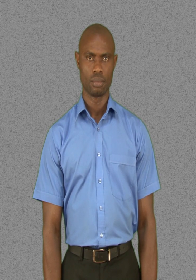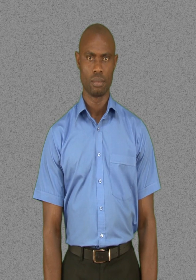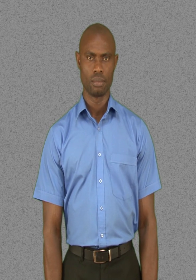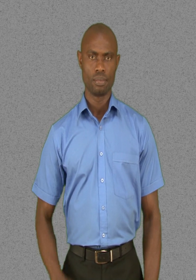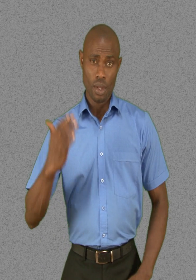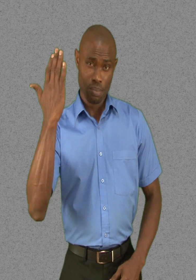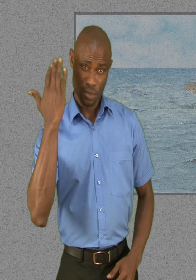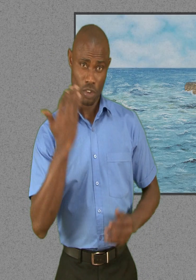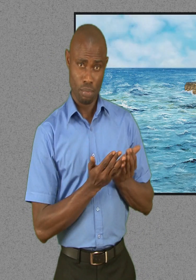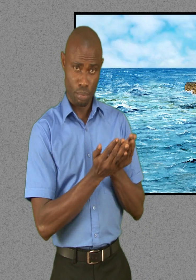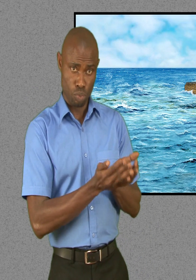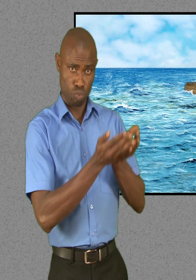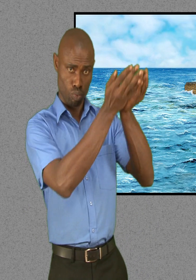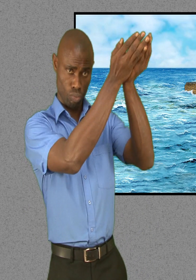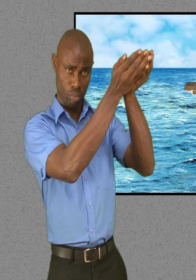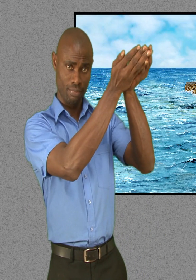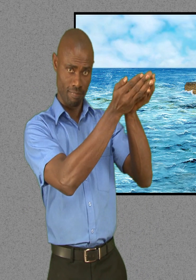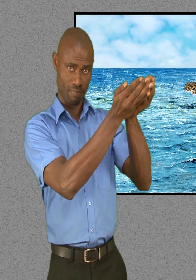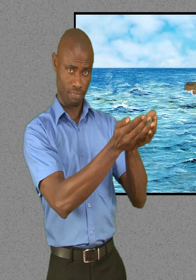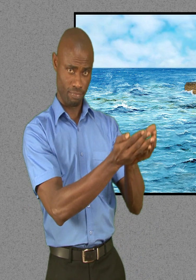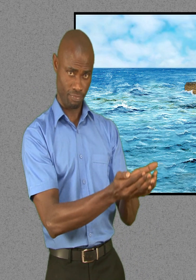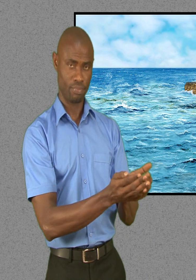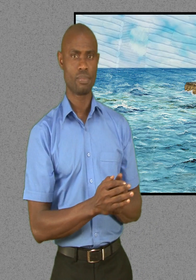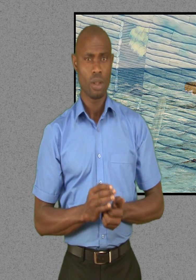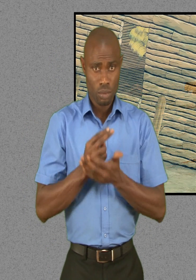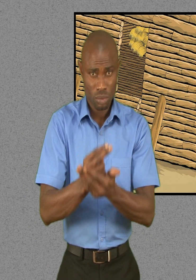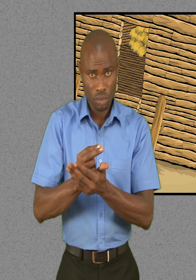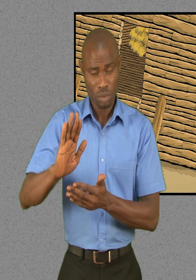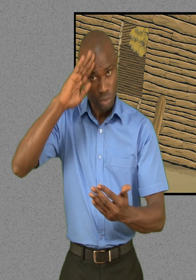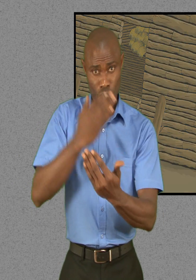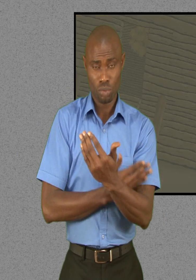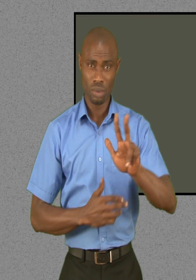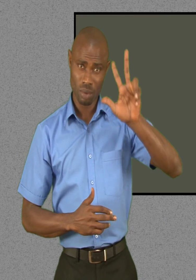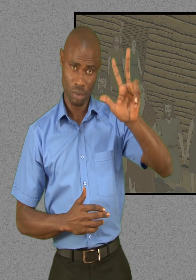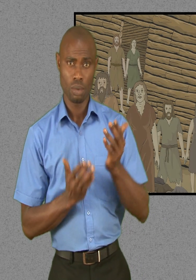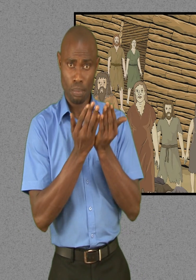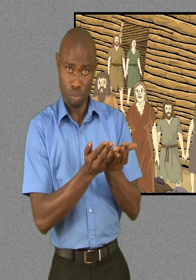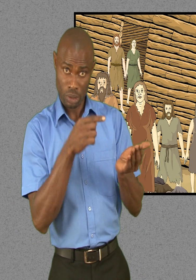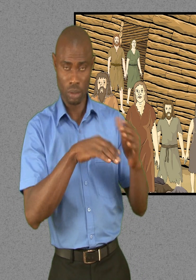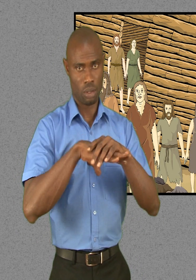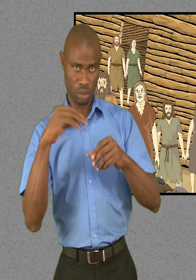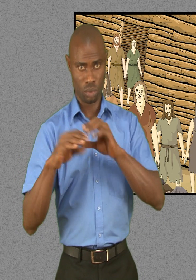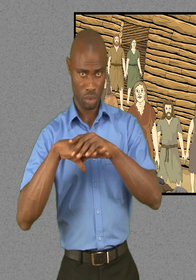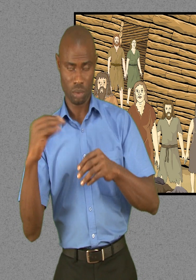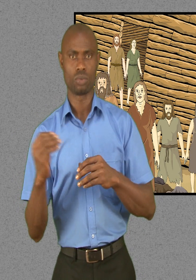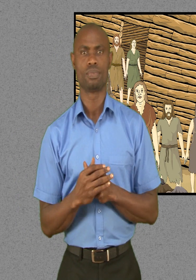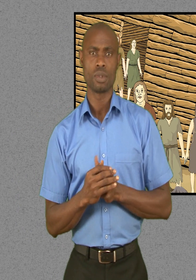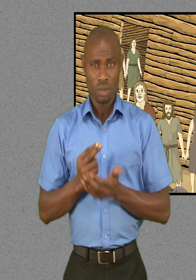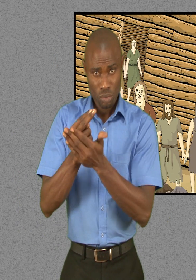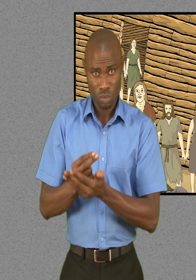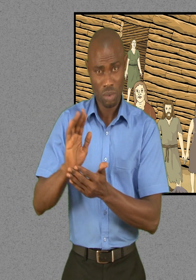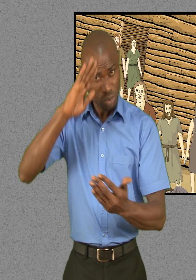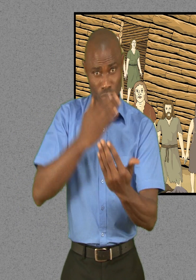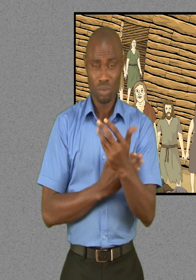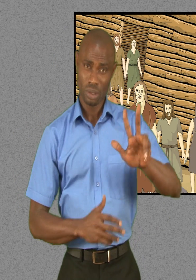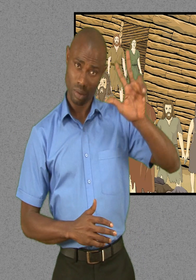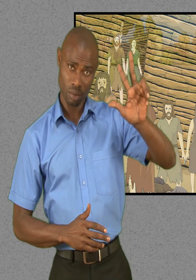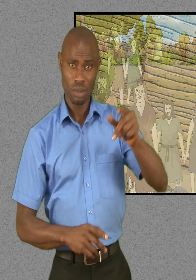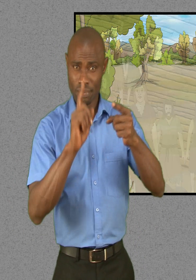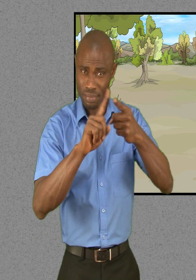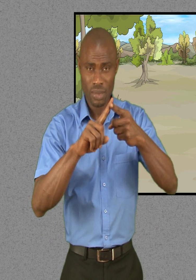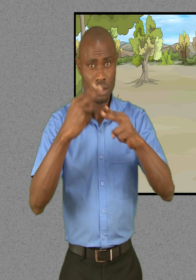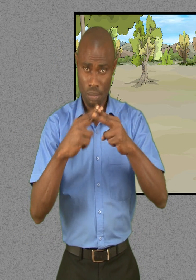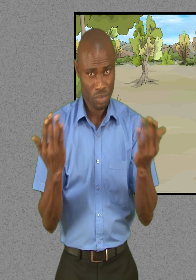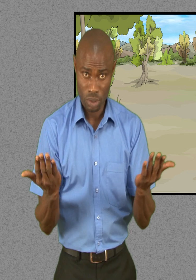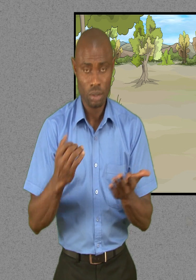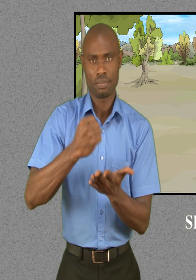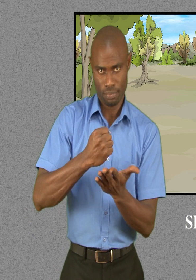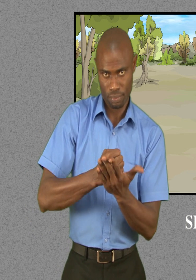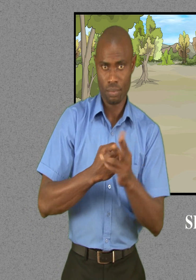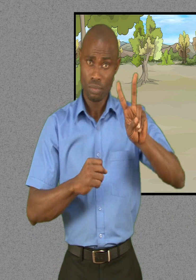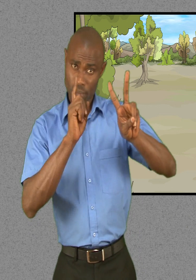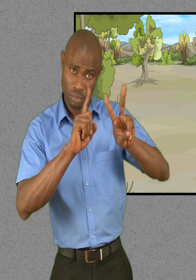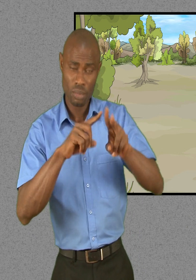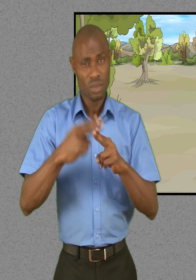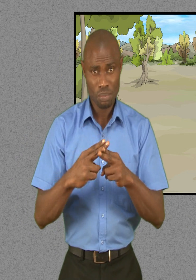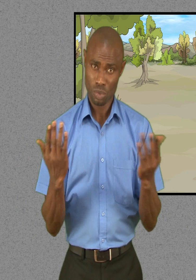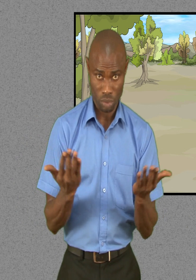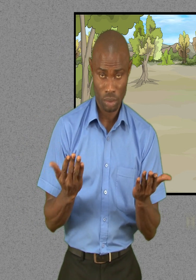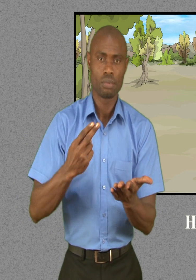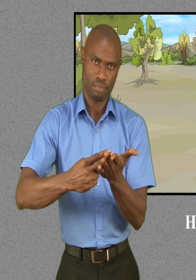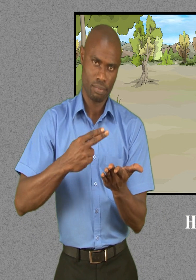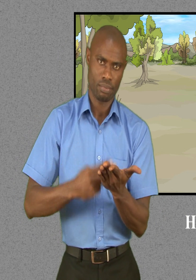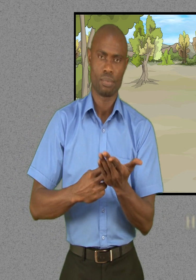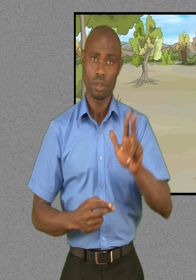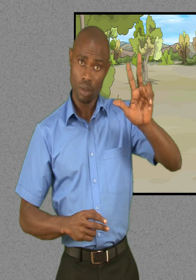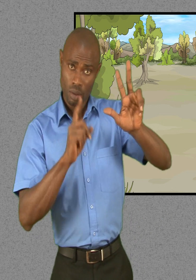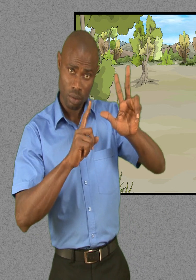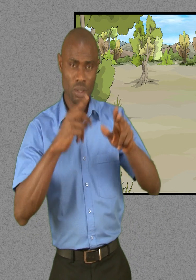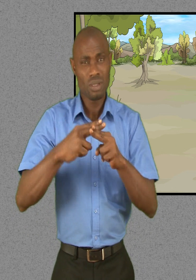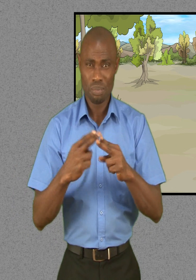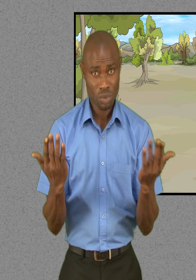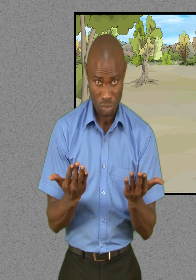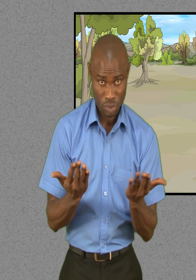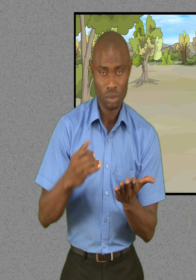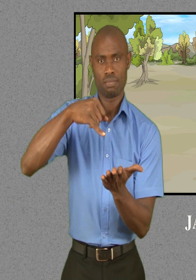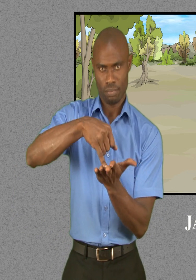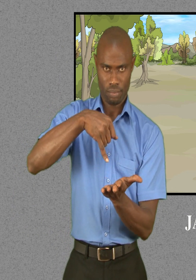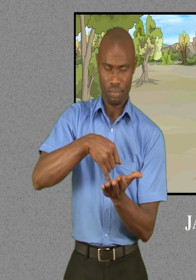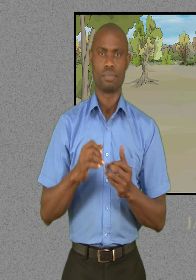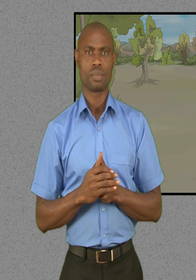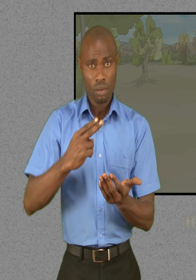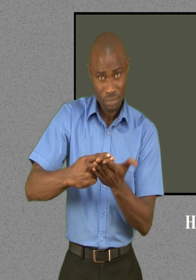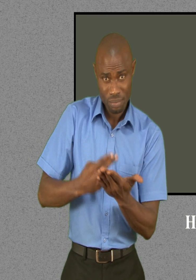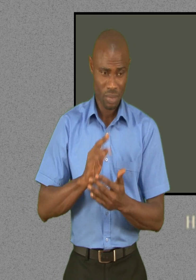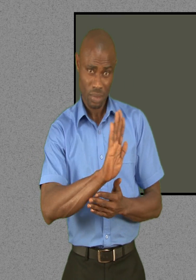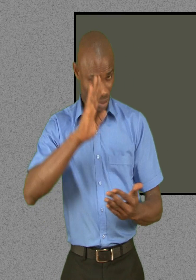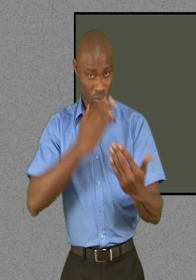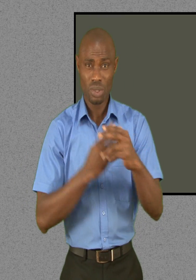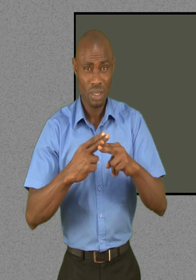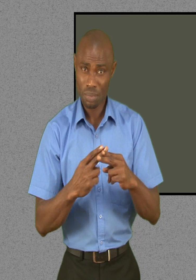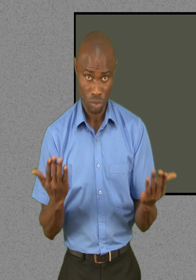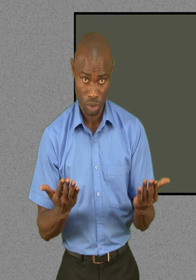The sons of Noah who came out of the ark were Shem, Ham, and Japheth.